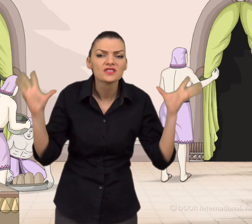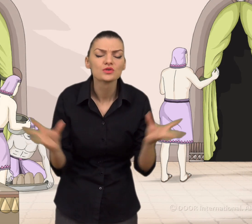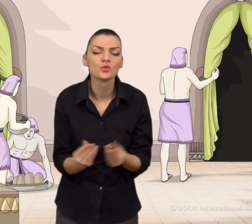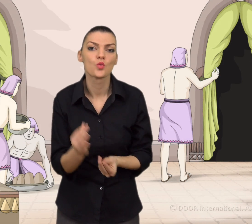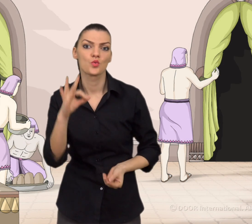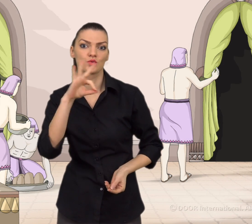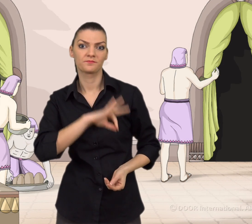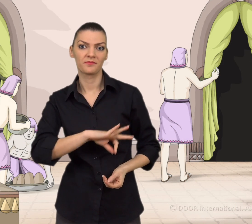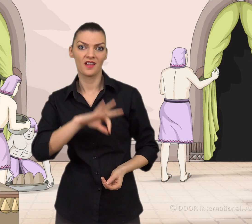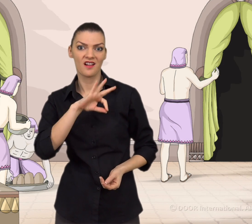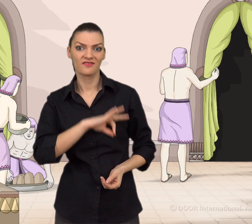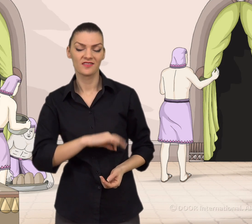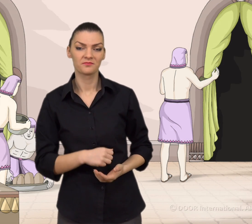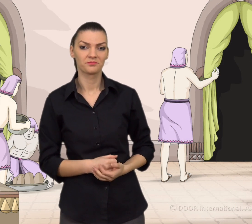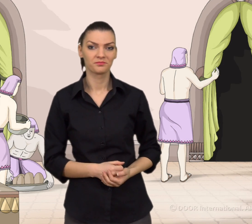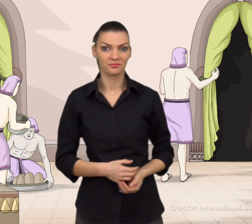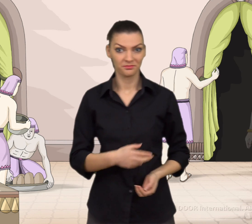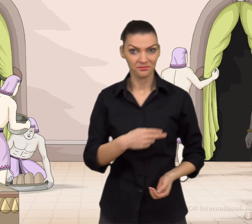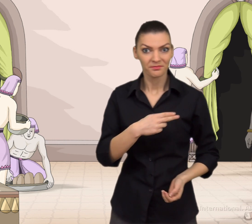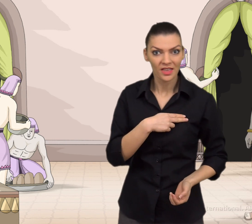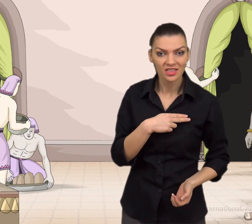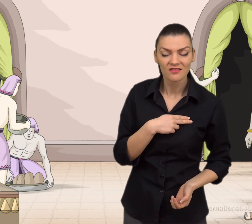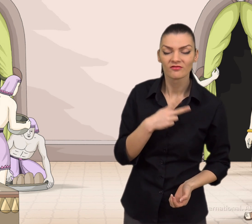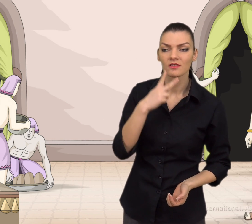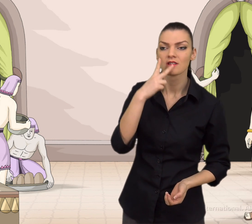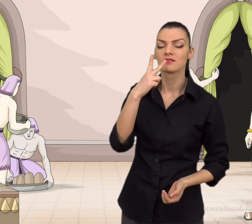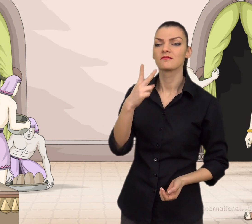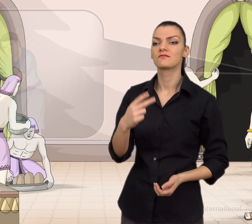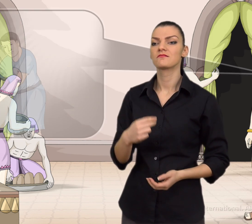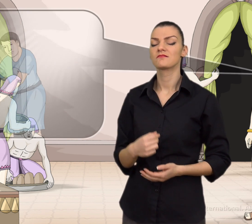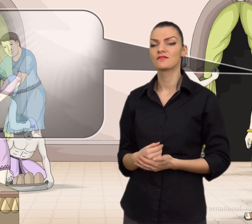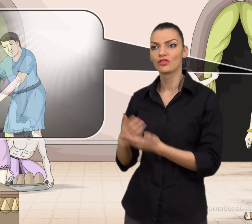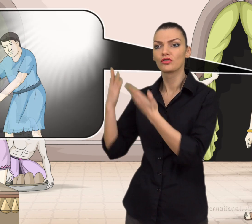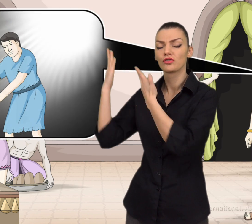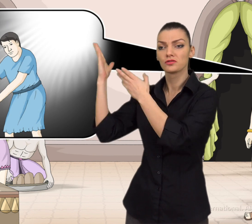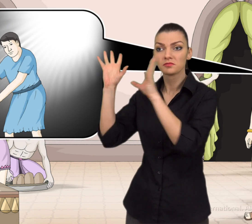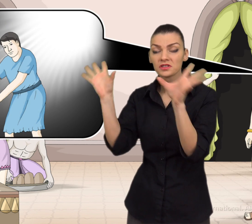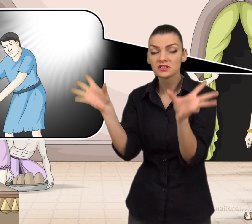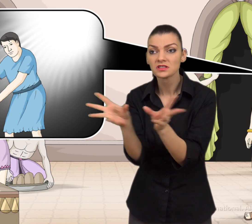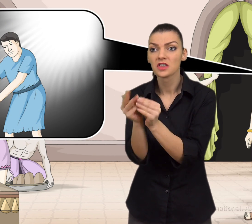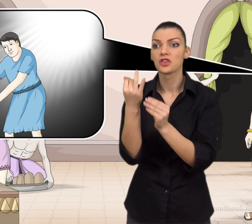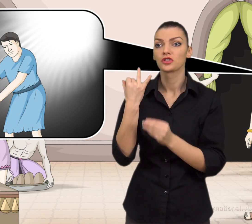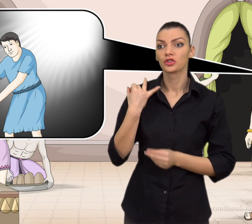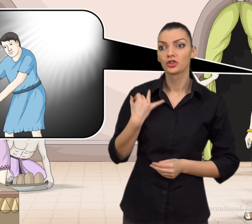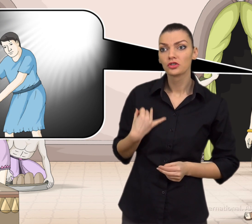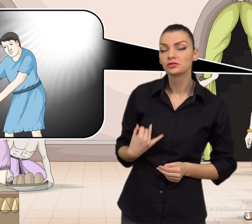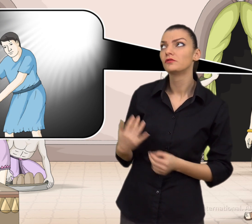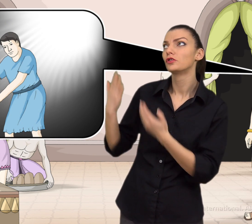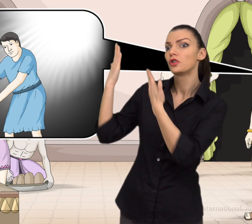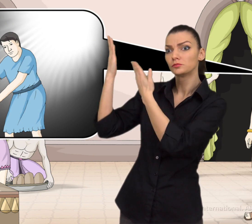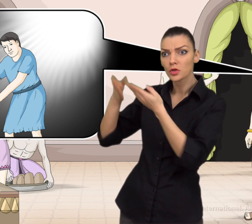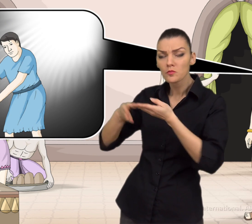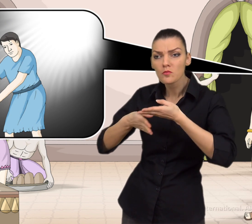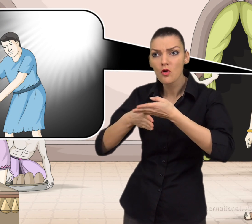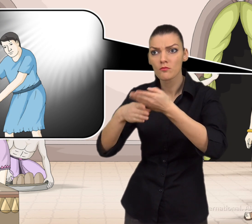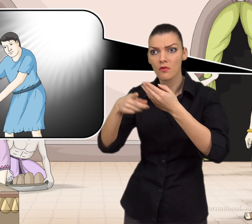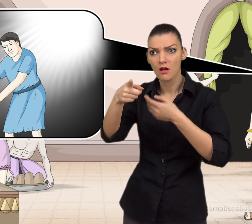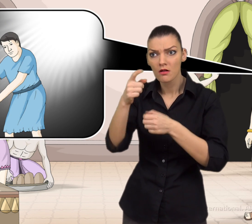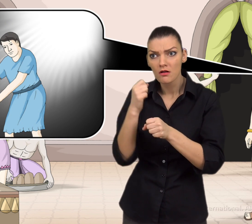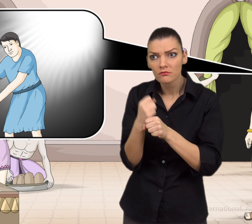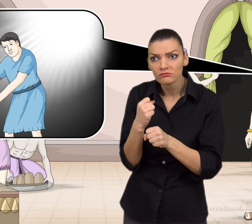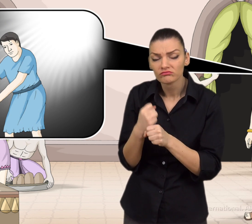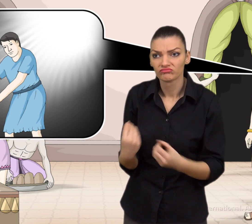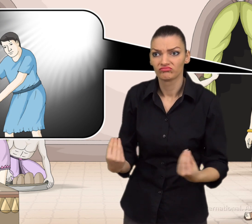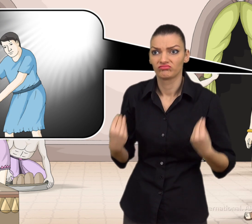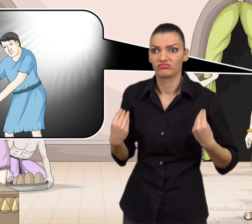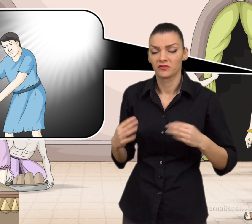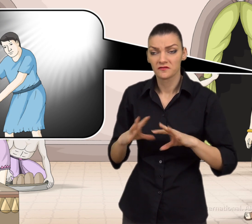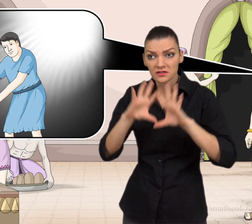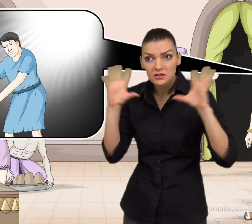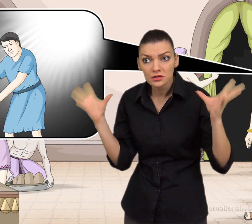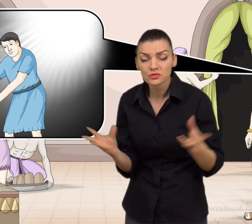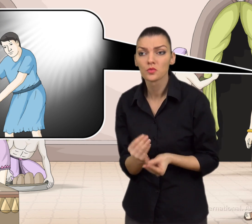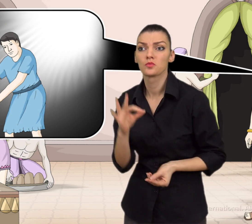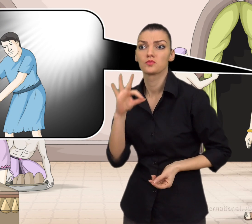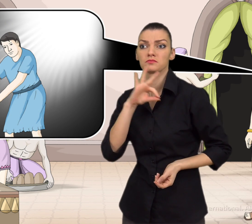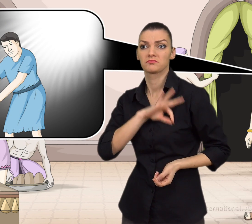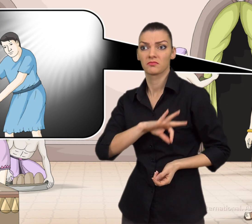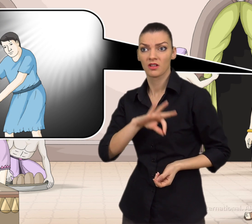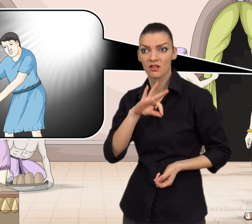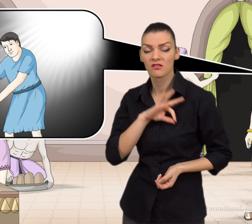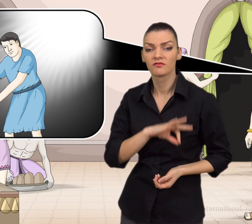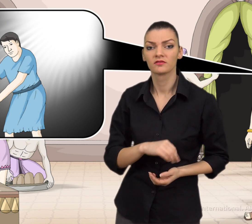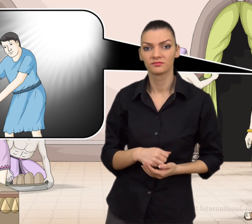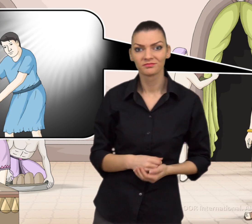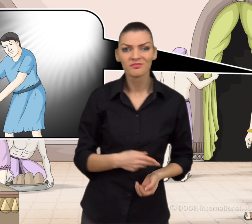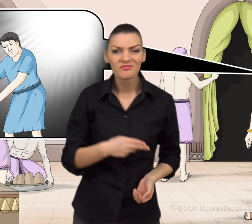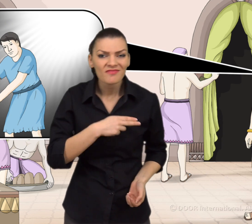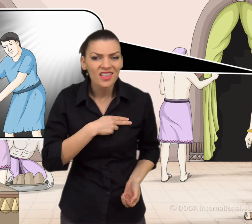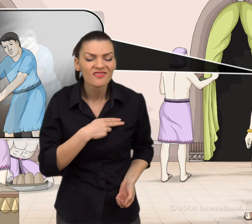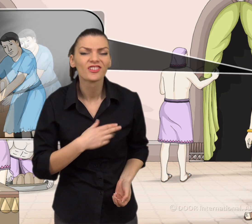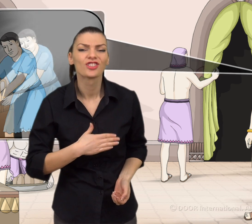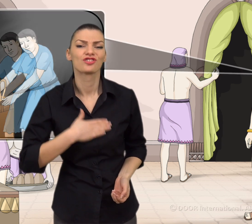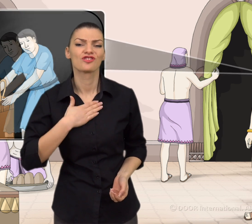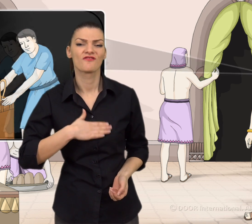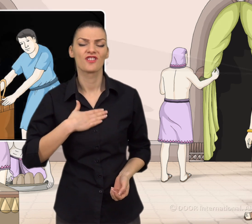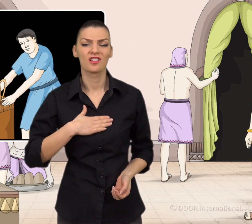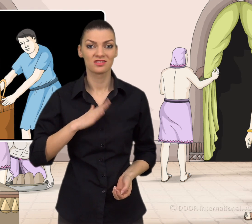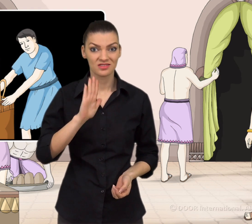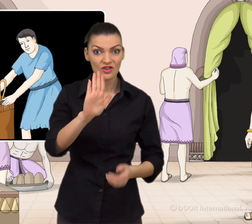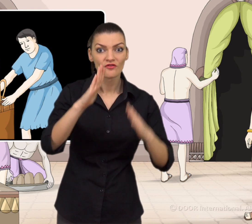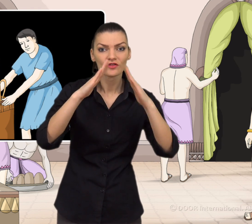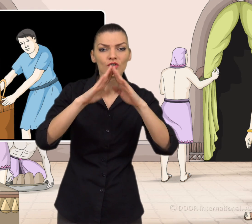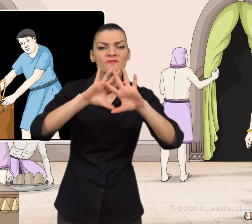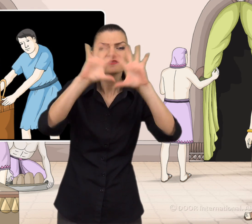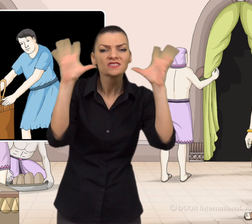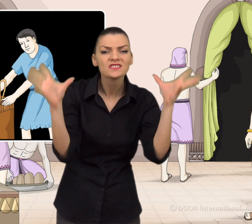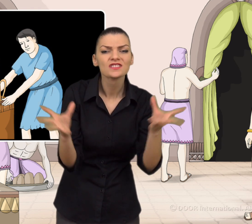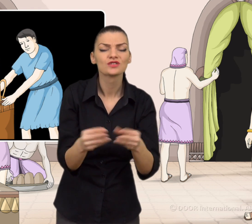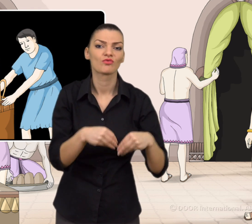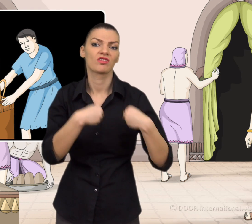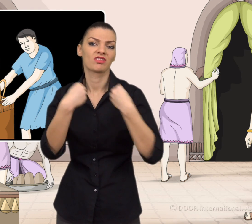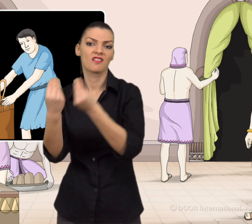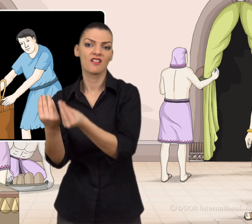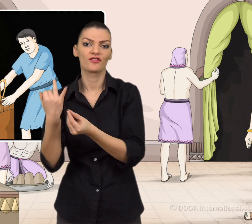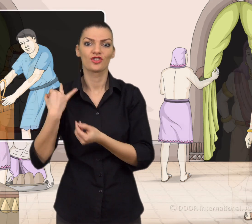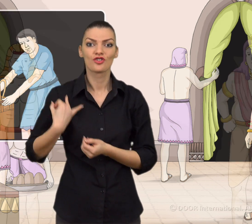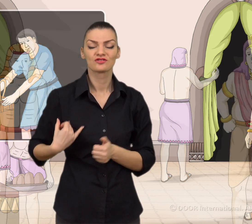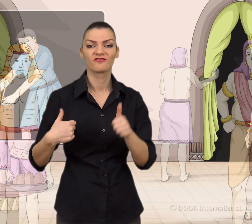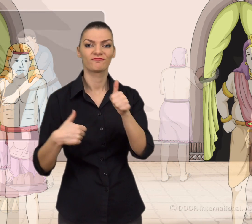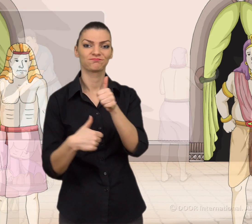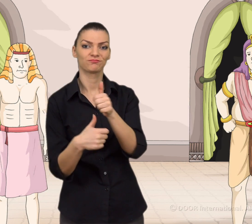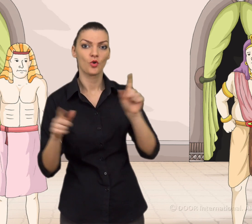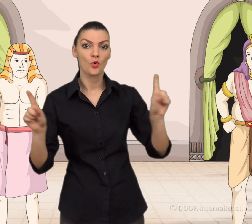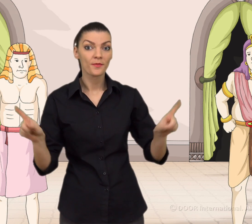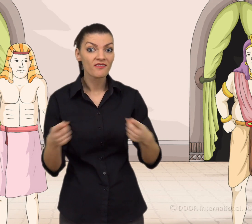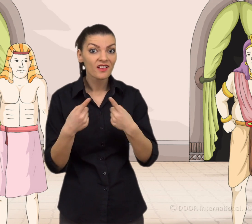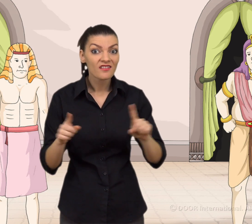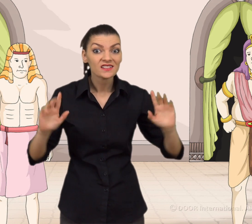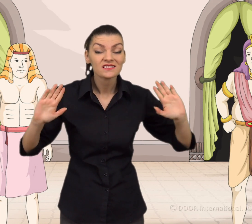When his master saw that the LORD was with him and made him prosper in all he did, Joseph found favor in his sight and became his personal attendant.